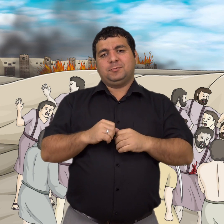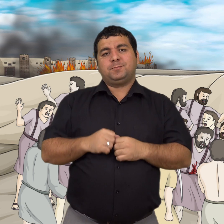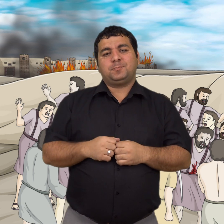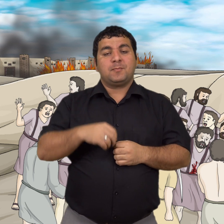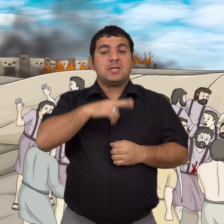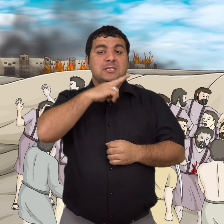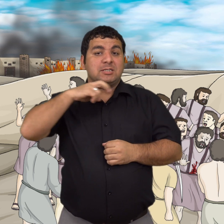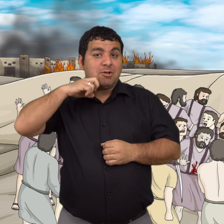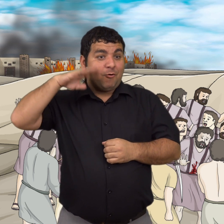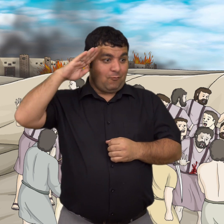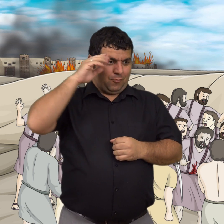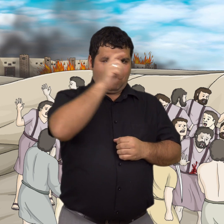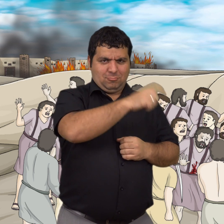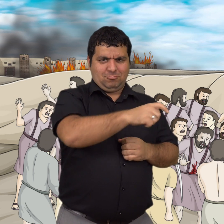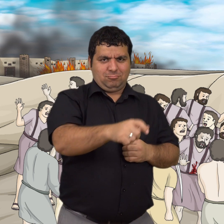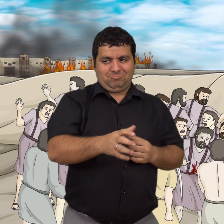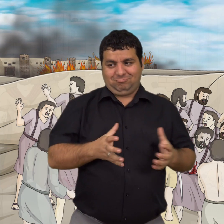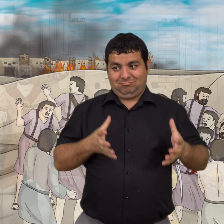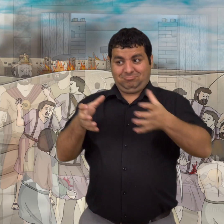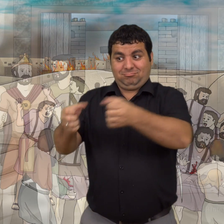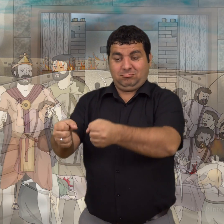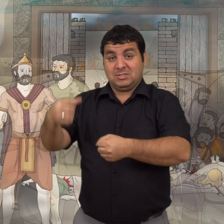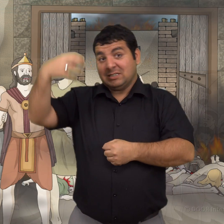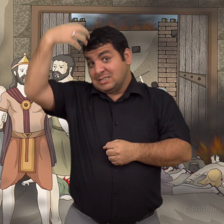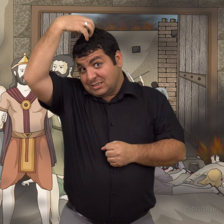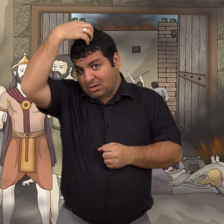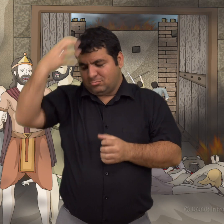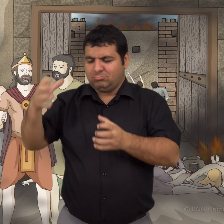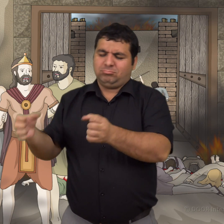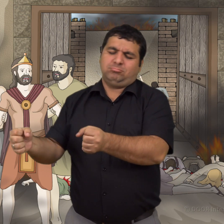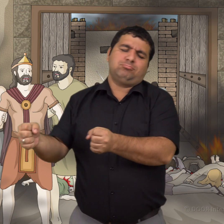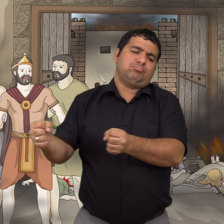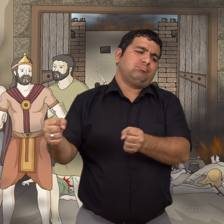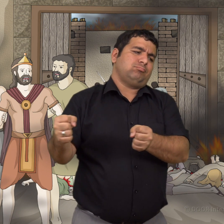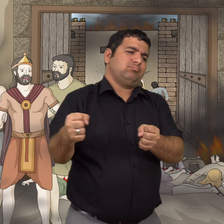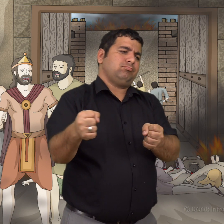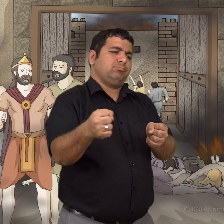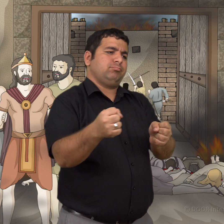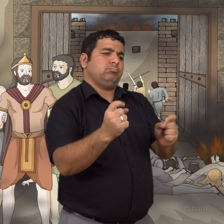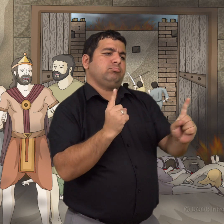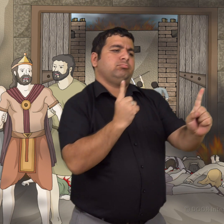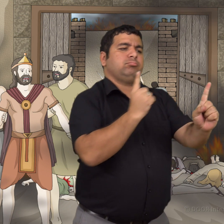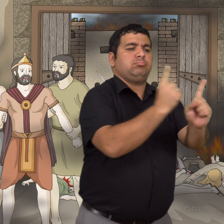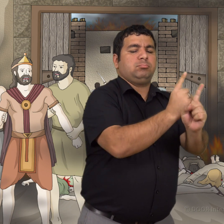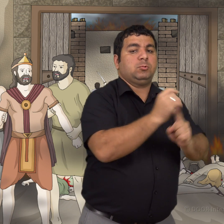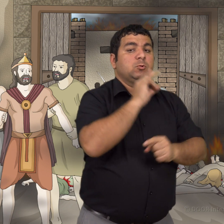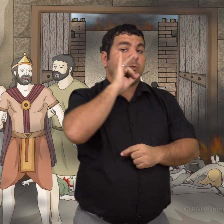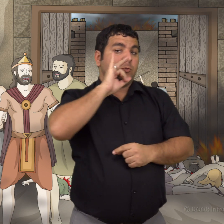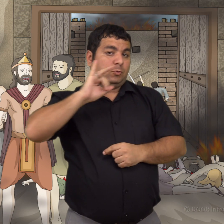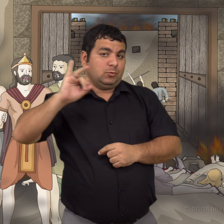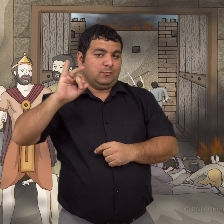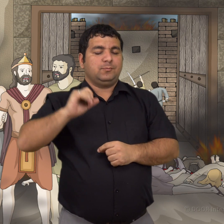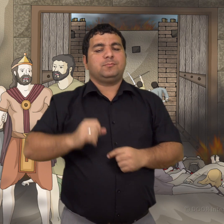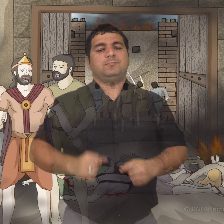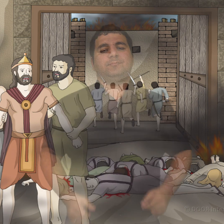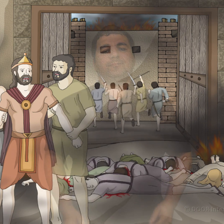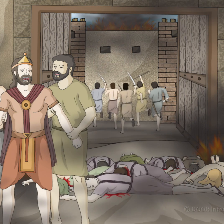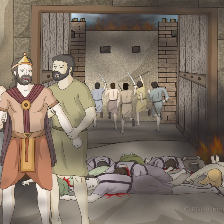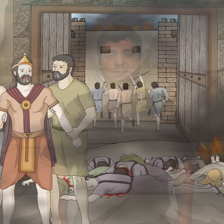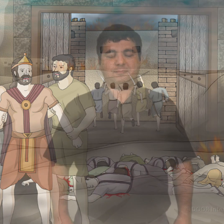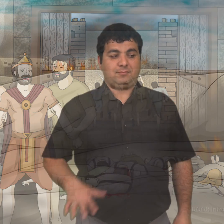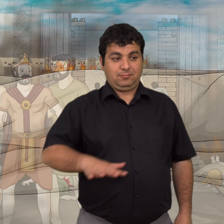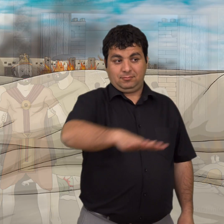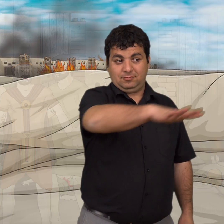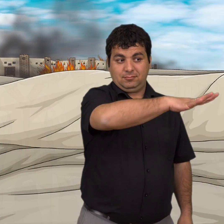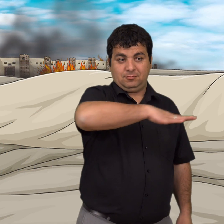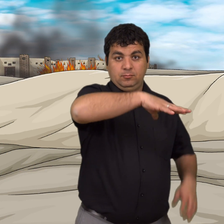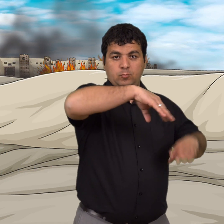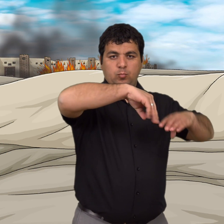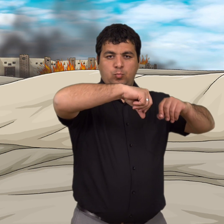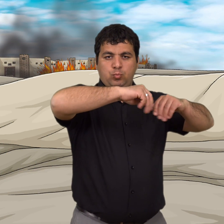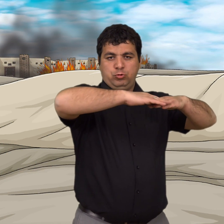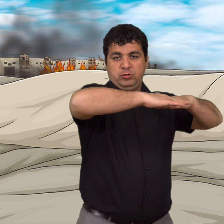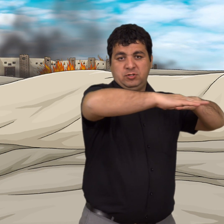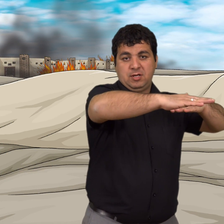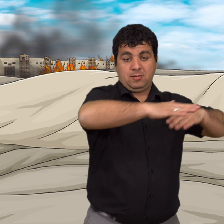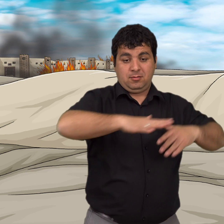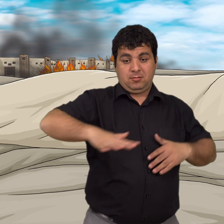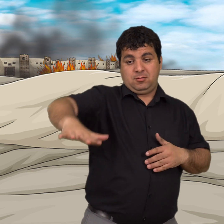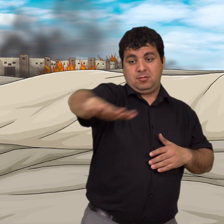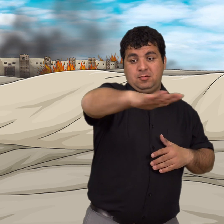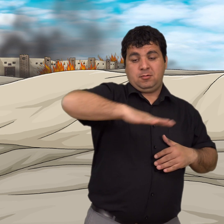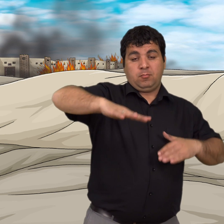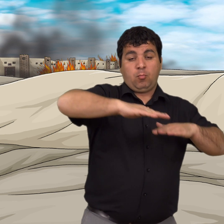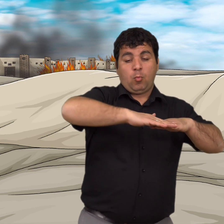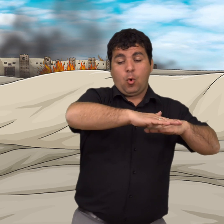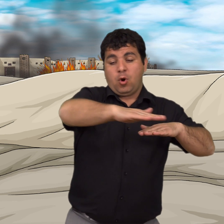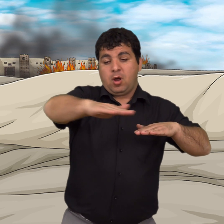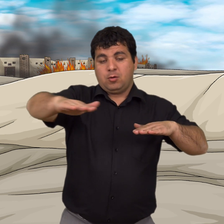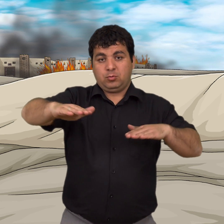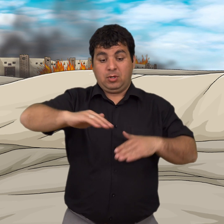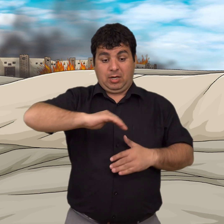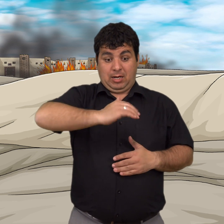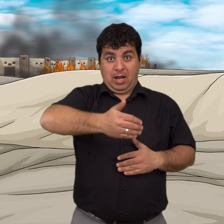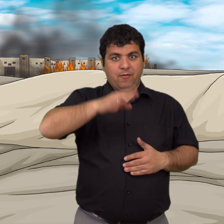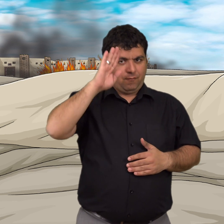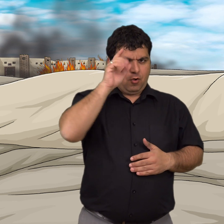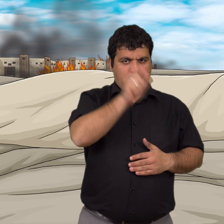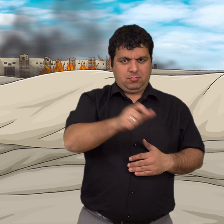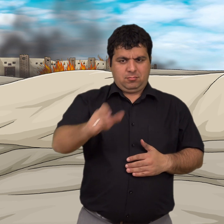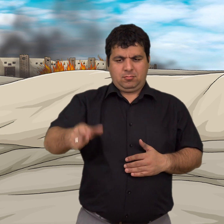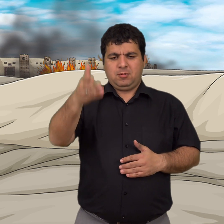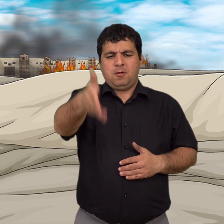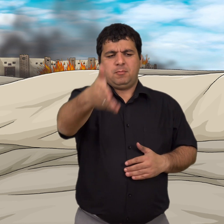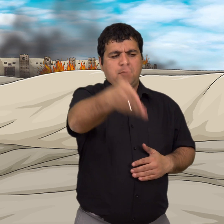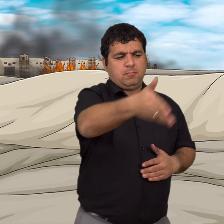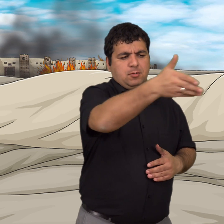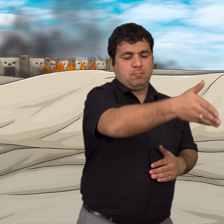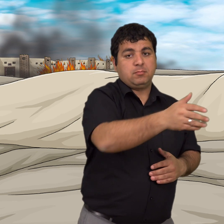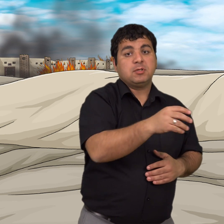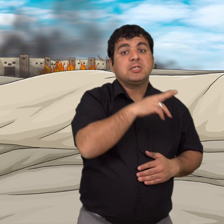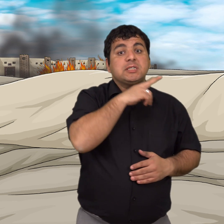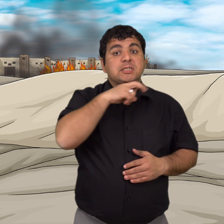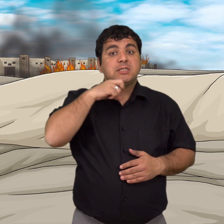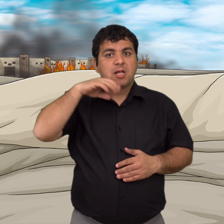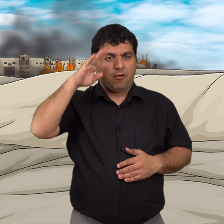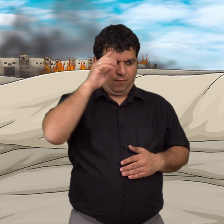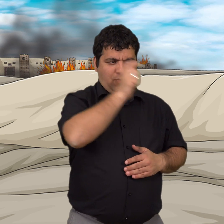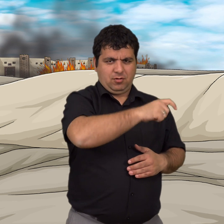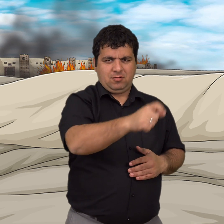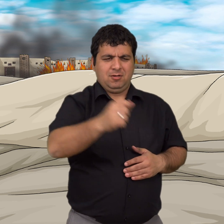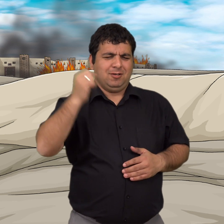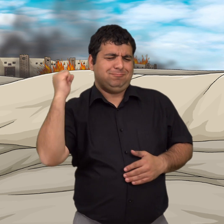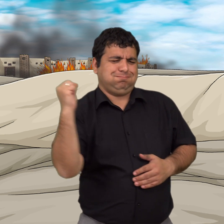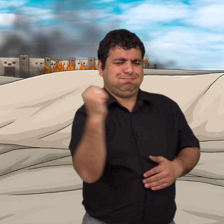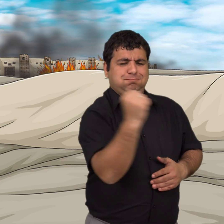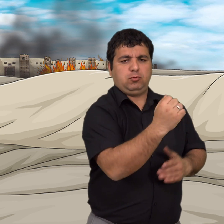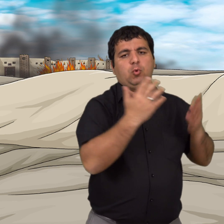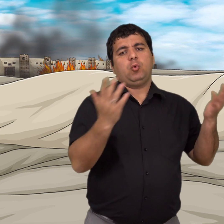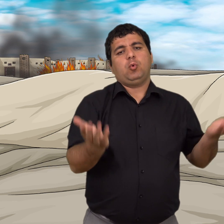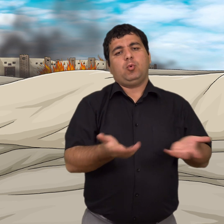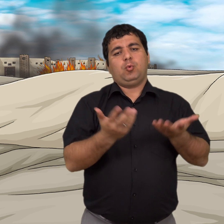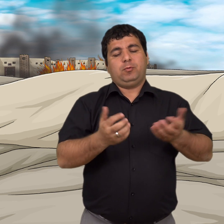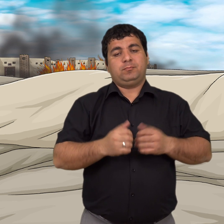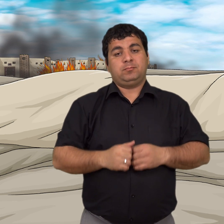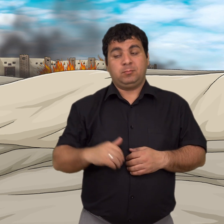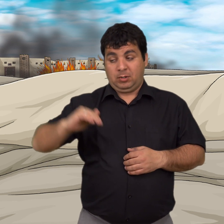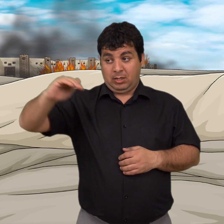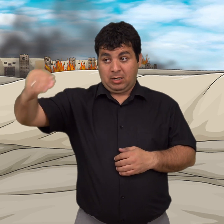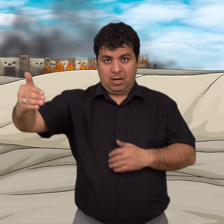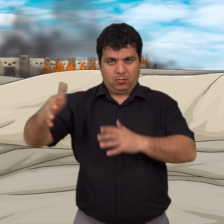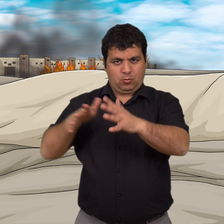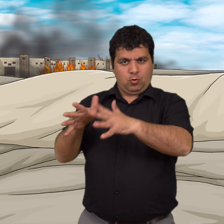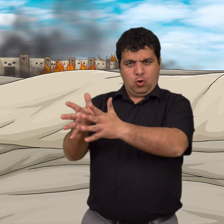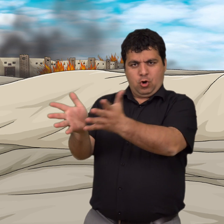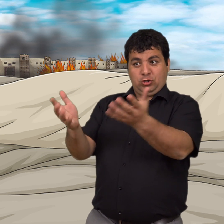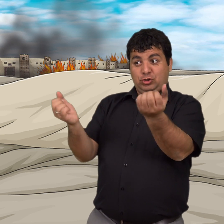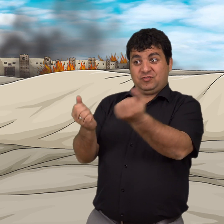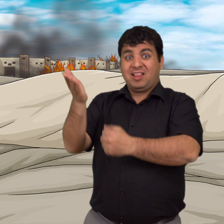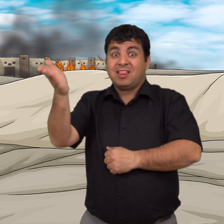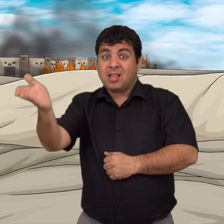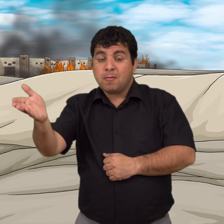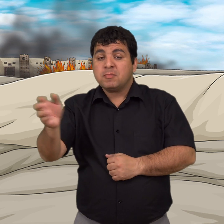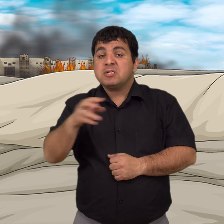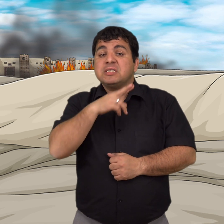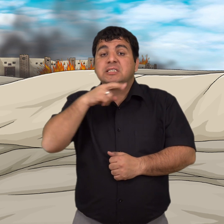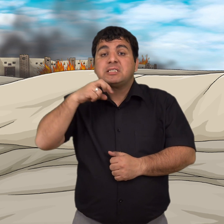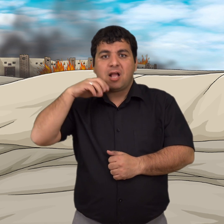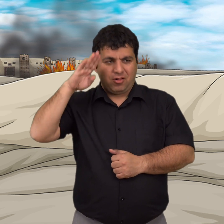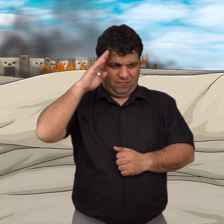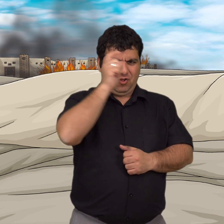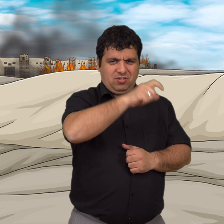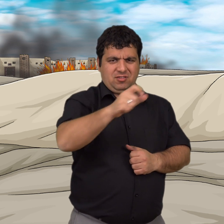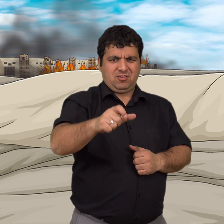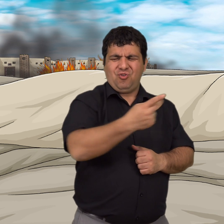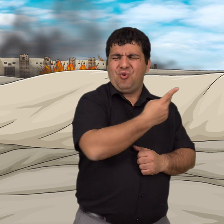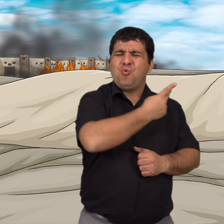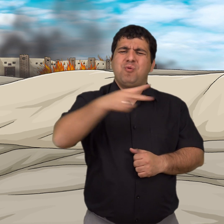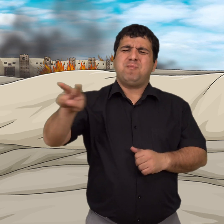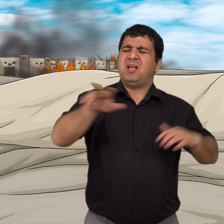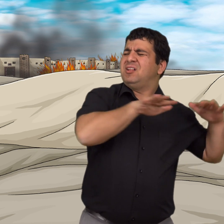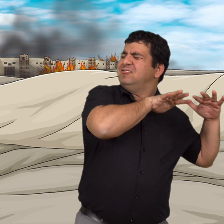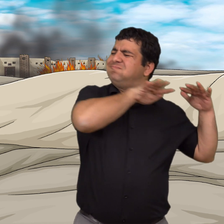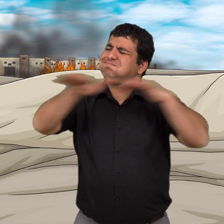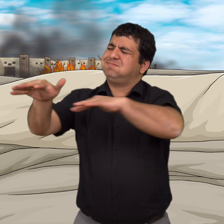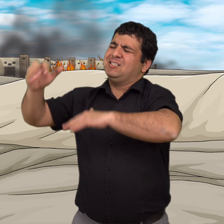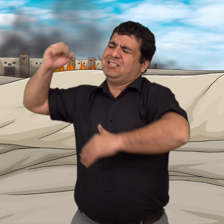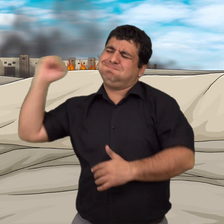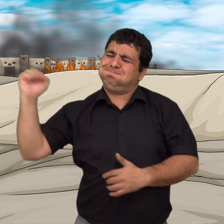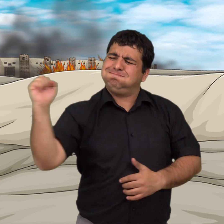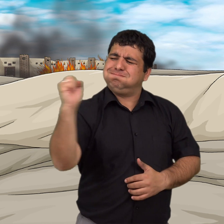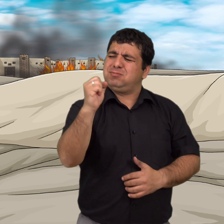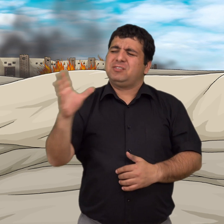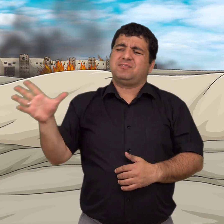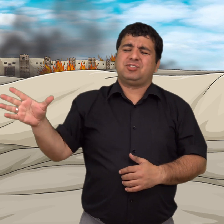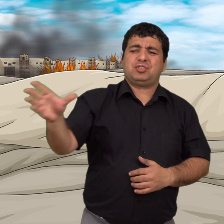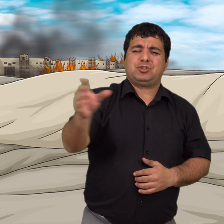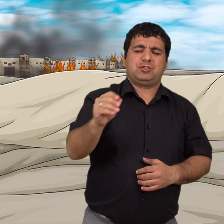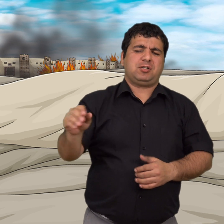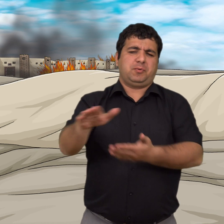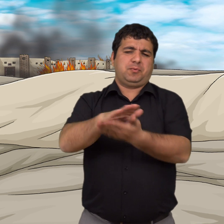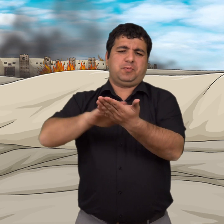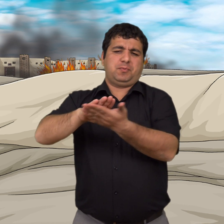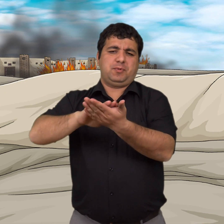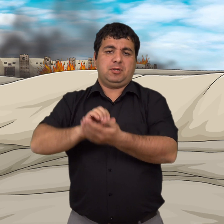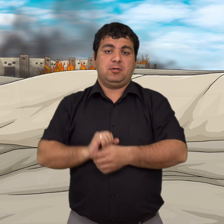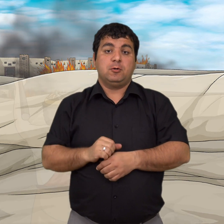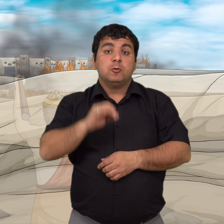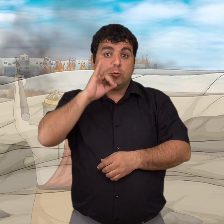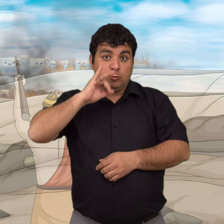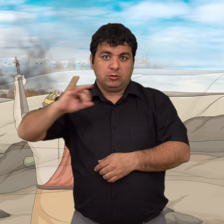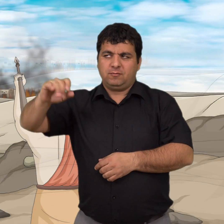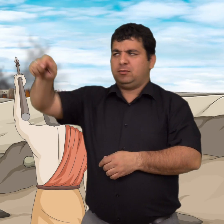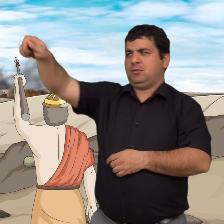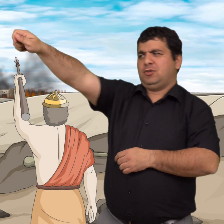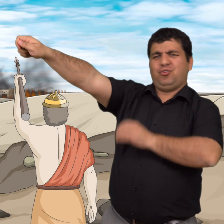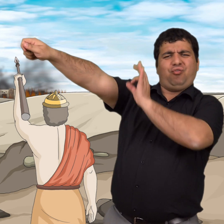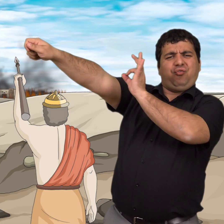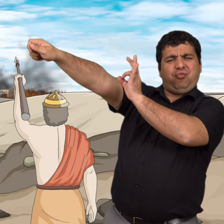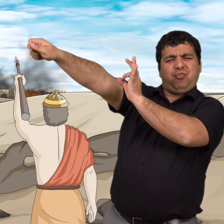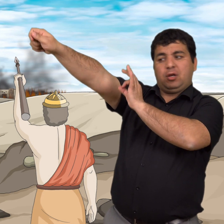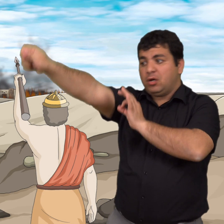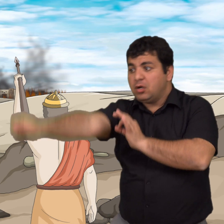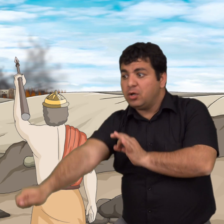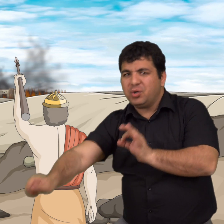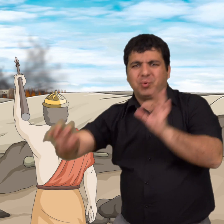But they took the king of Ai alive and brought him to Joshua. When Israel had finished killing all the men of Ai who had pursued them into the field and wilderness, and when every last one of them had fallen by the sword, all the Israelites returned to Ai and put it to the sword as well. A total of twelve thousand men and women fell that day—all the people of Ai.